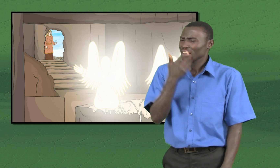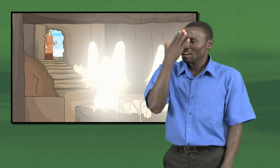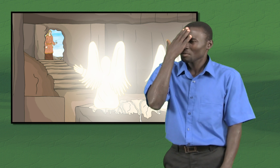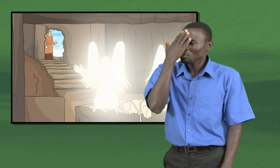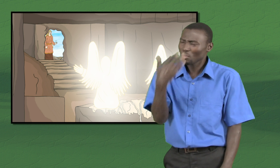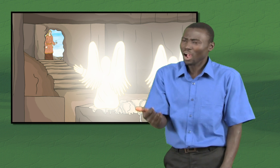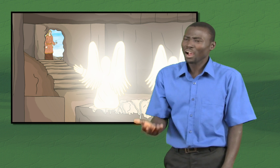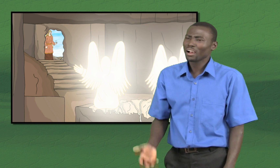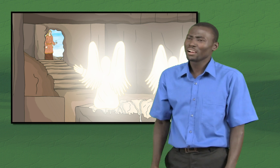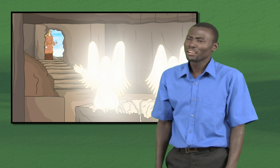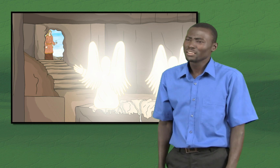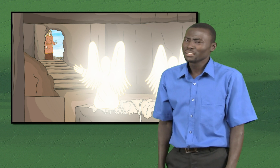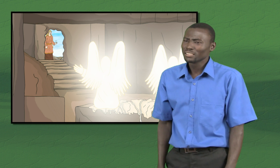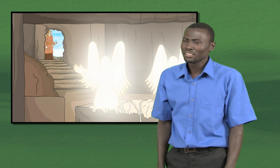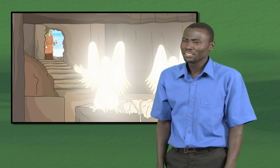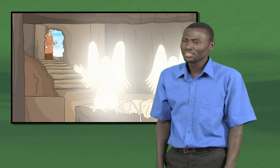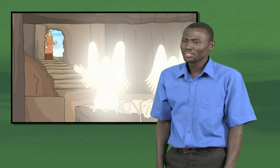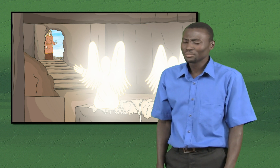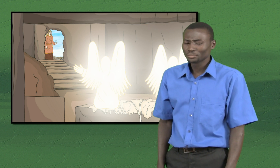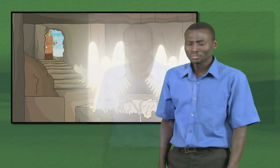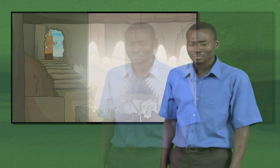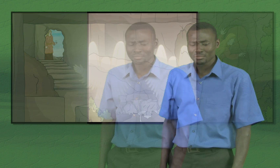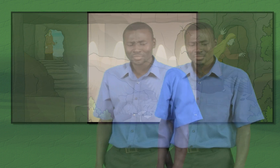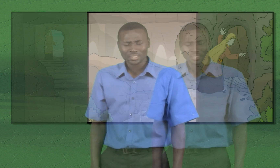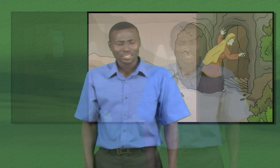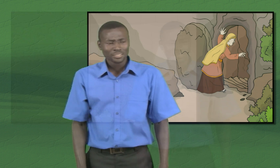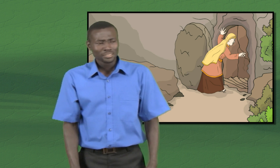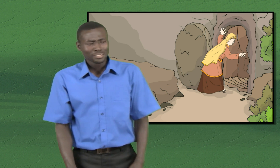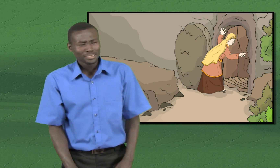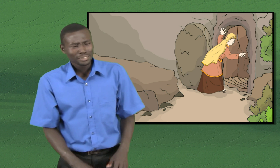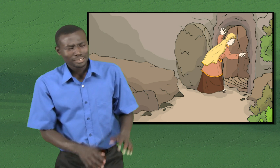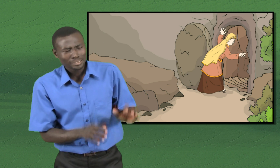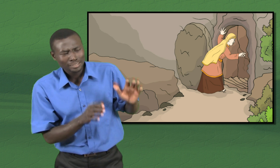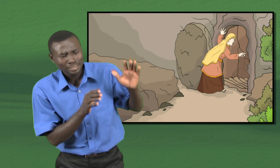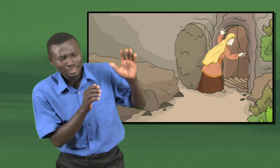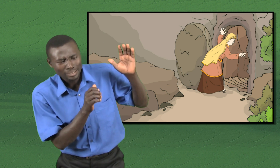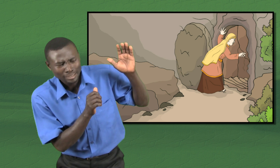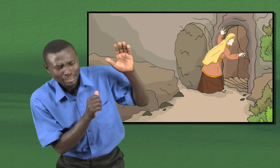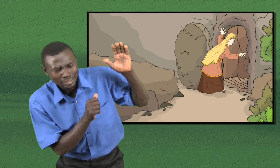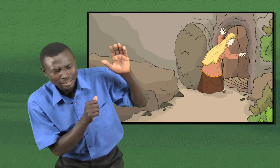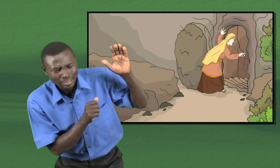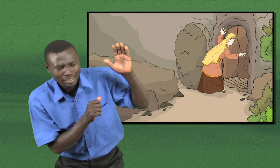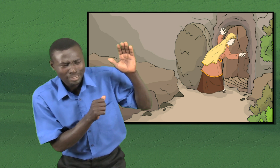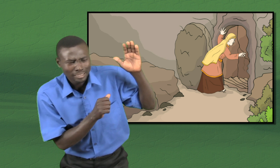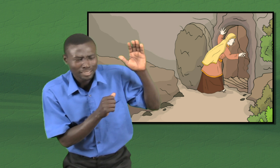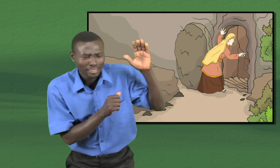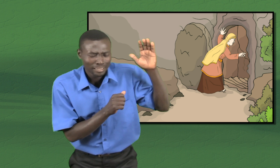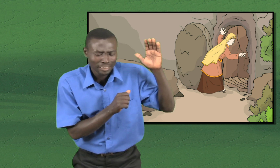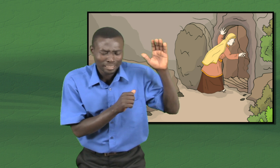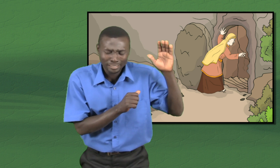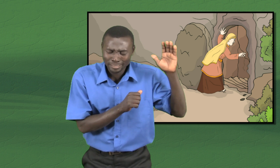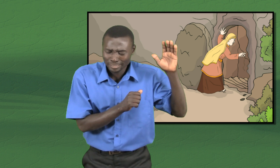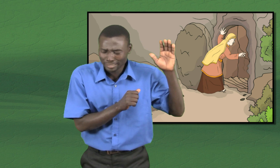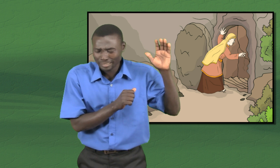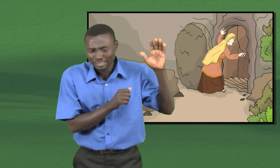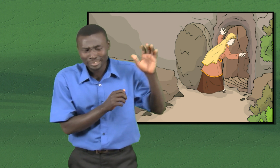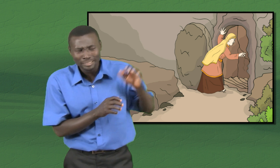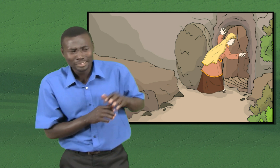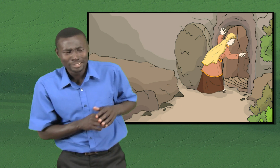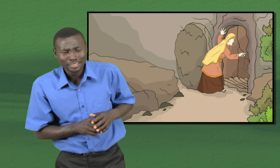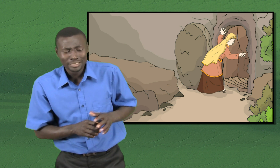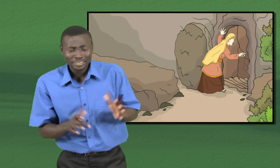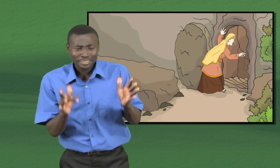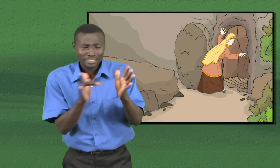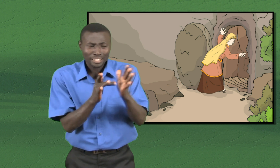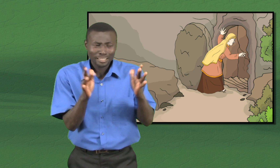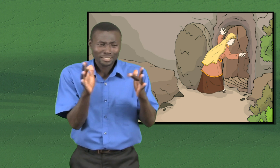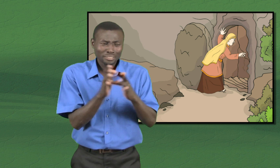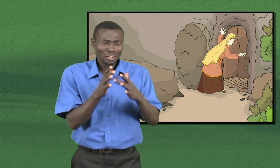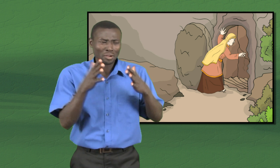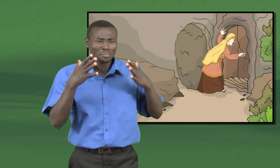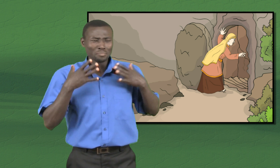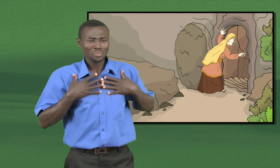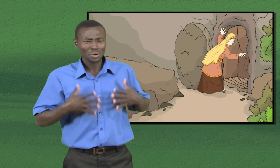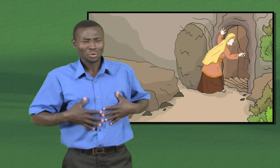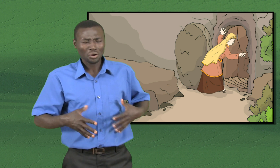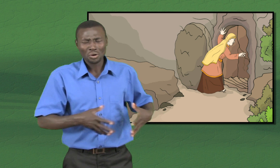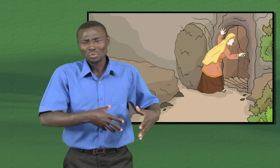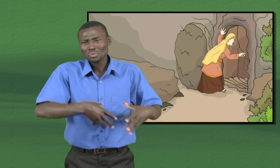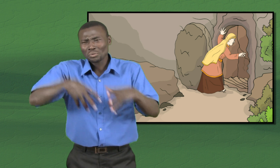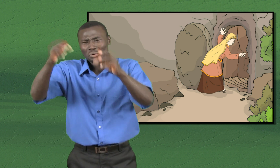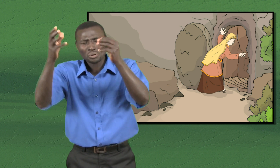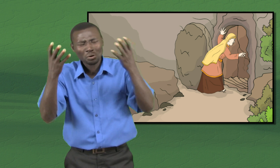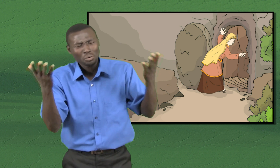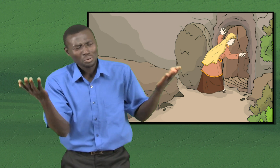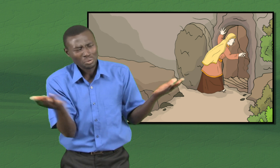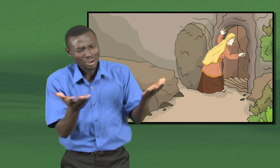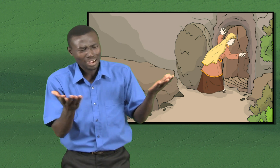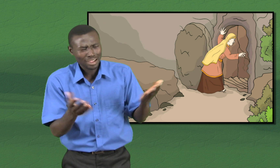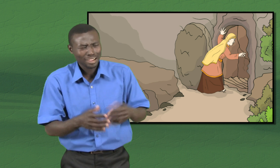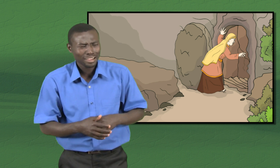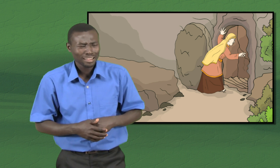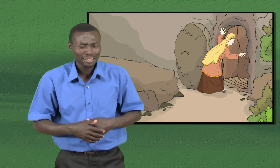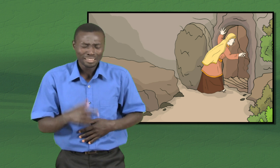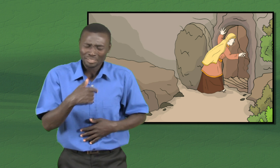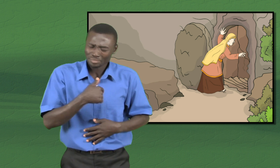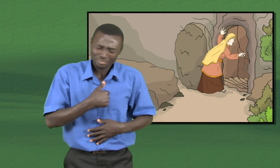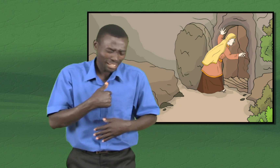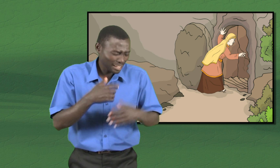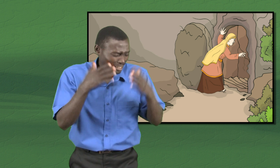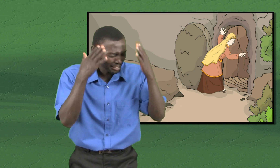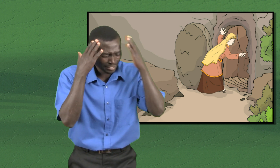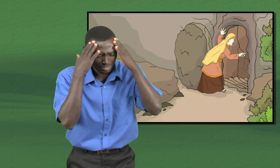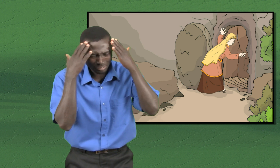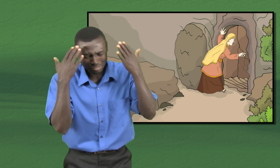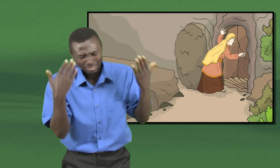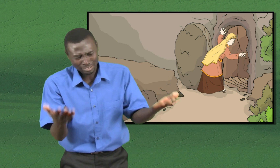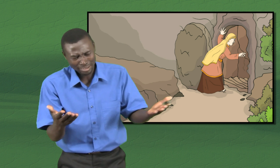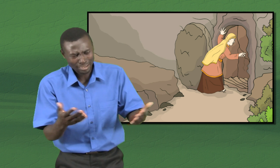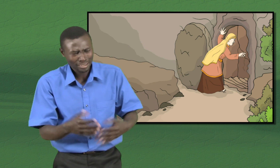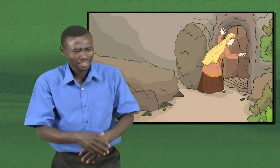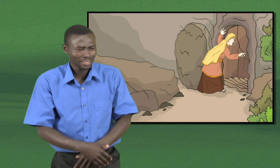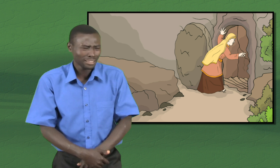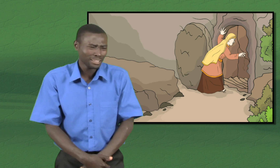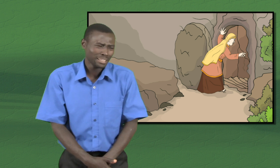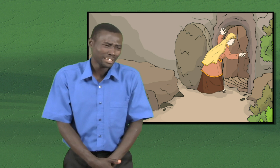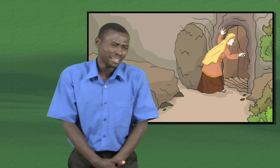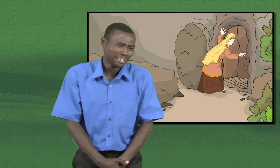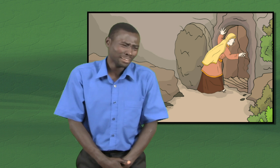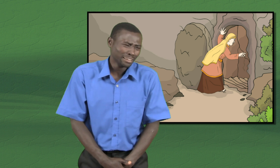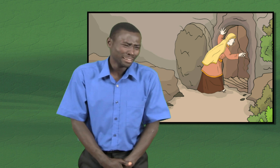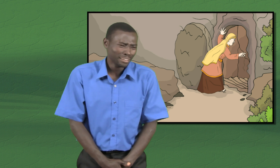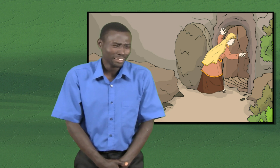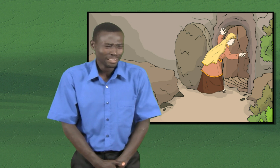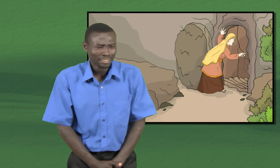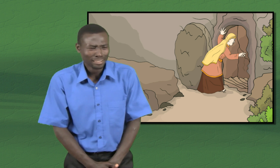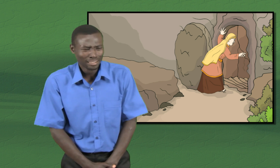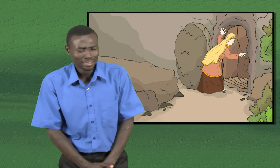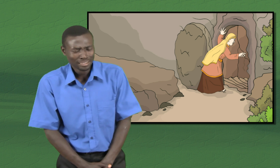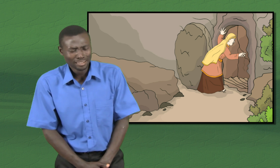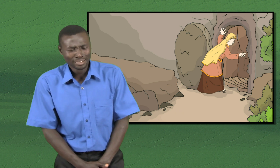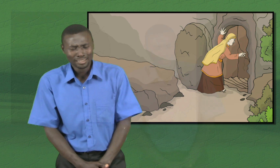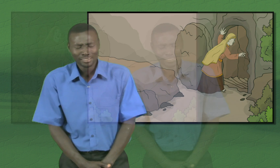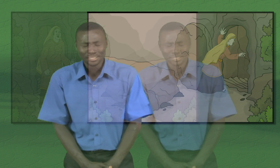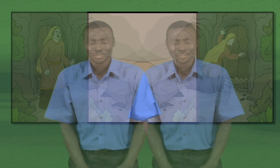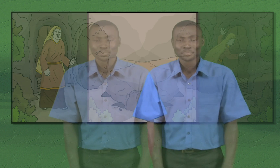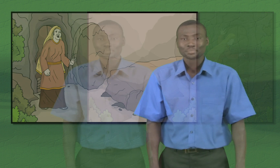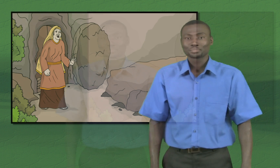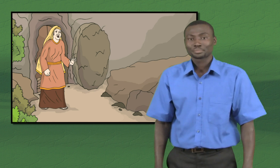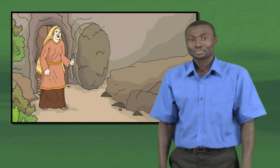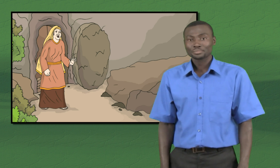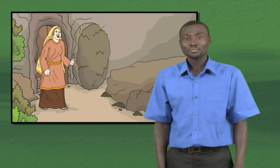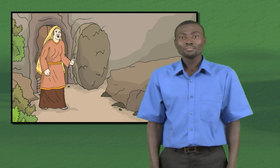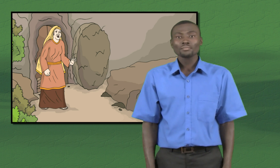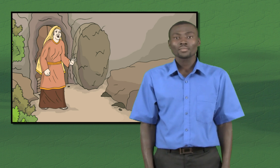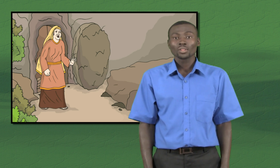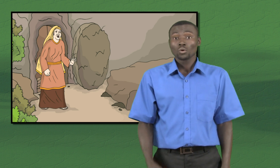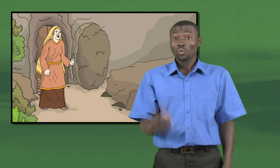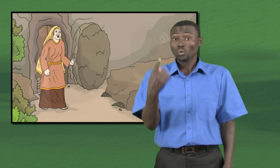“Because they have taken my Lord away,” she said, “and I do not know where they have put Him.”